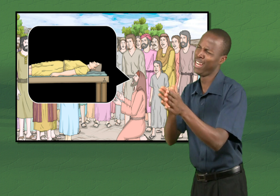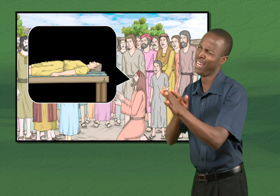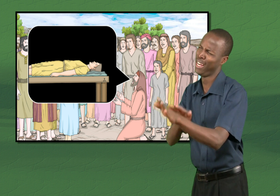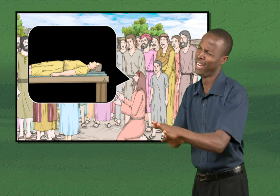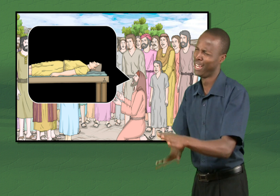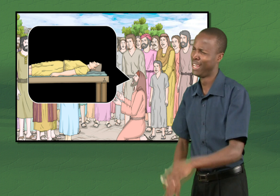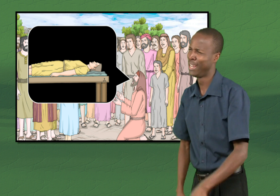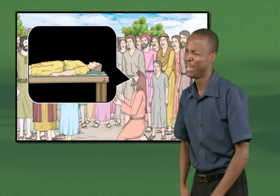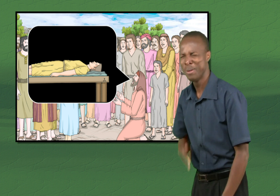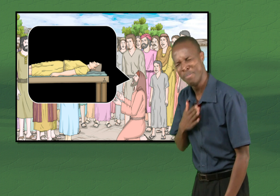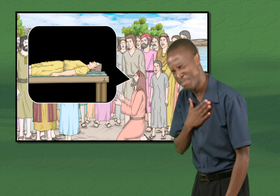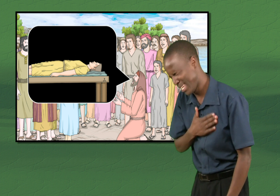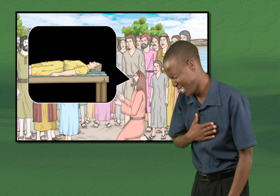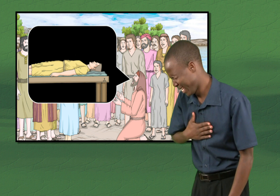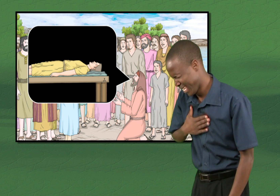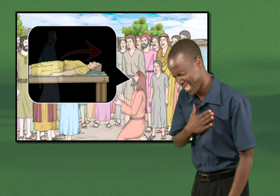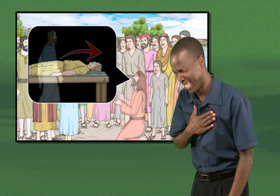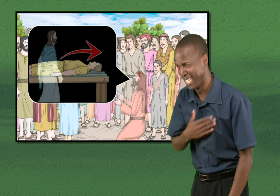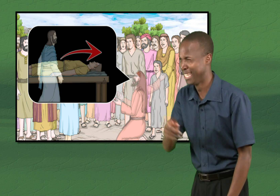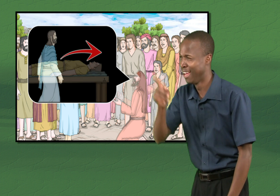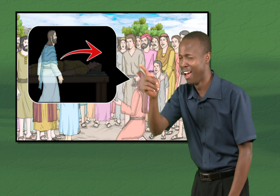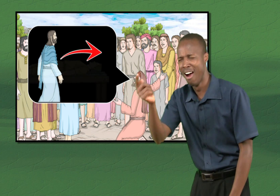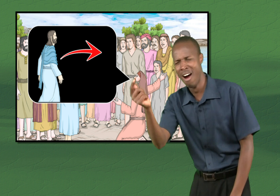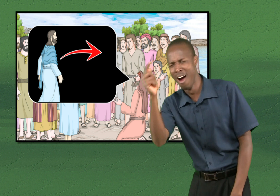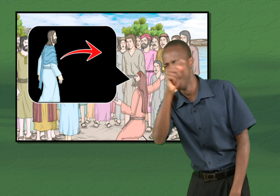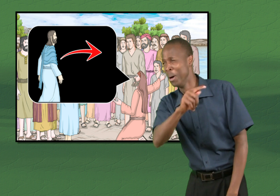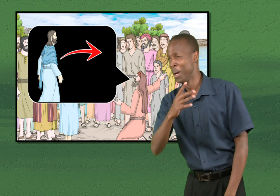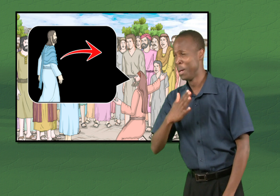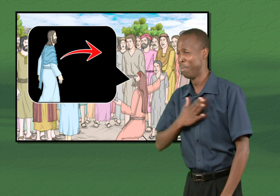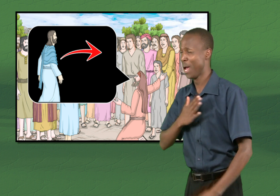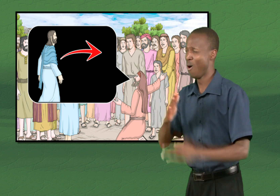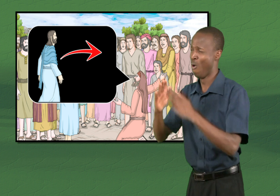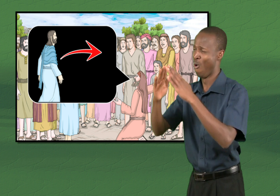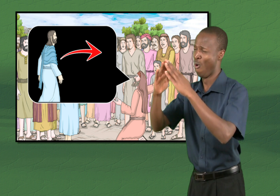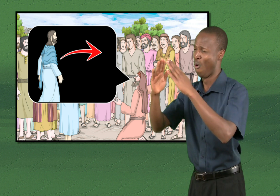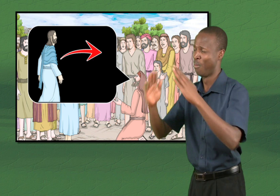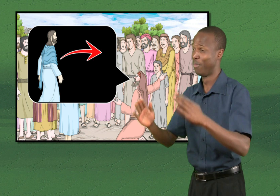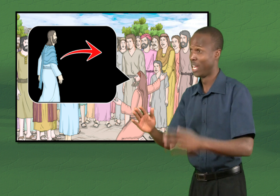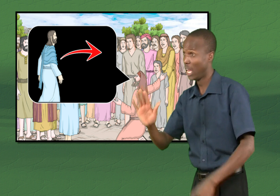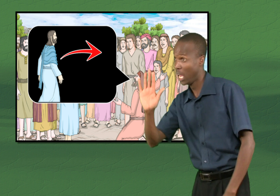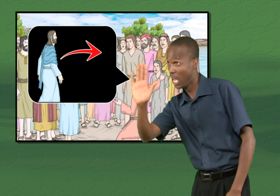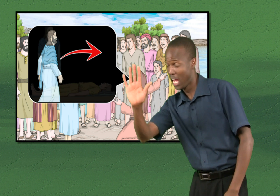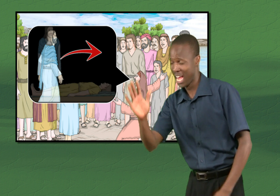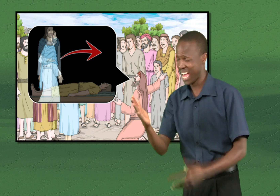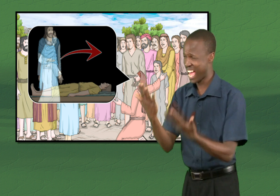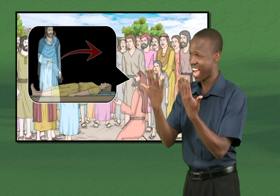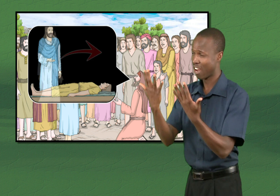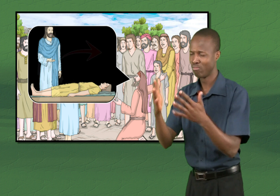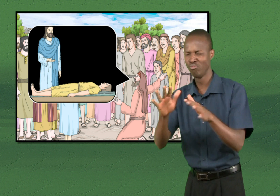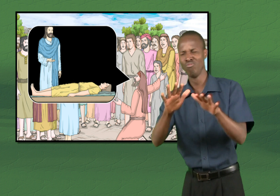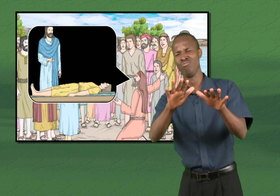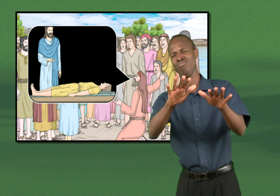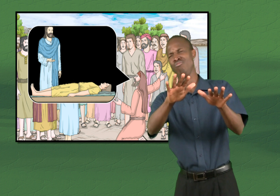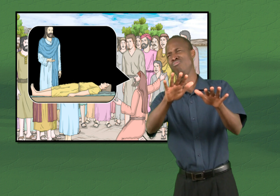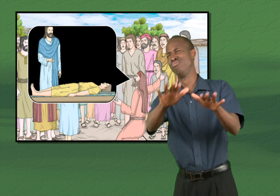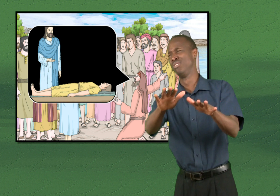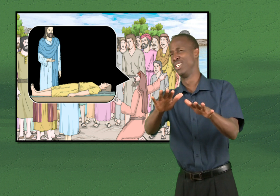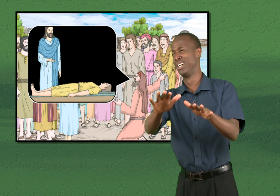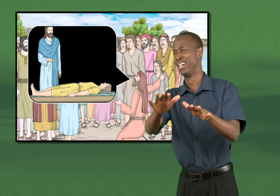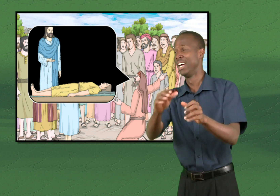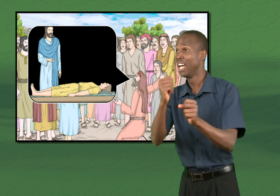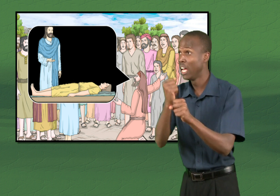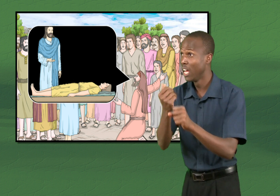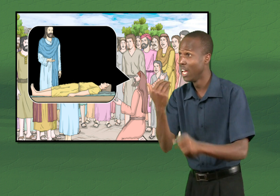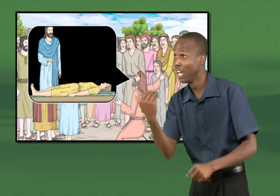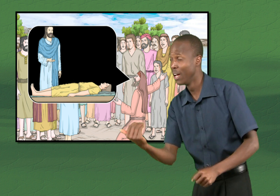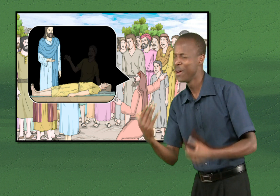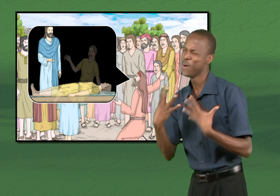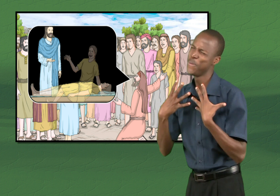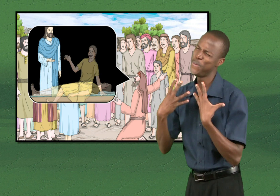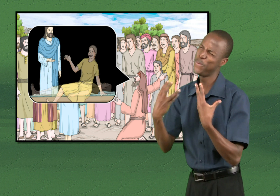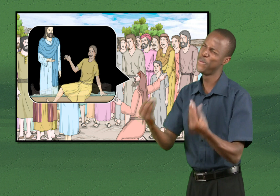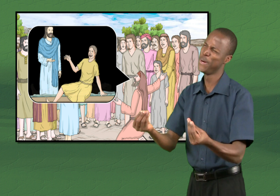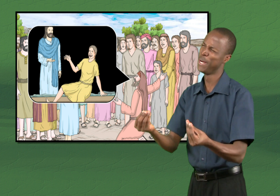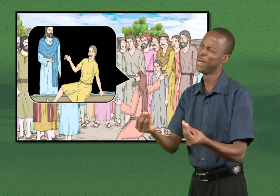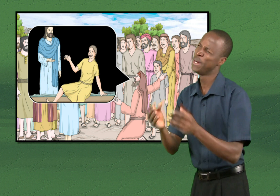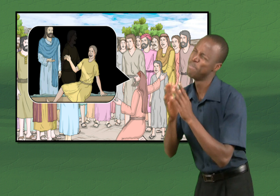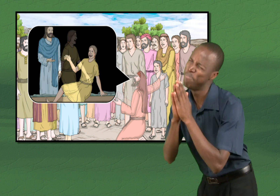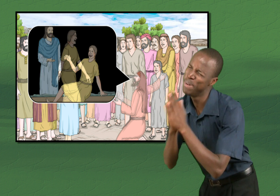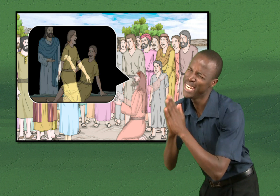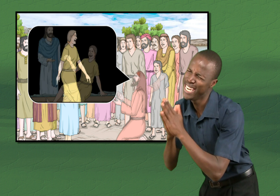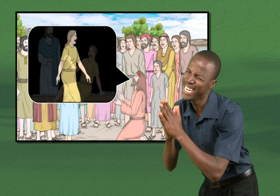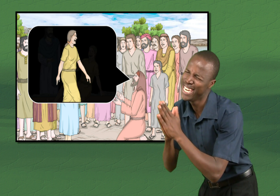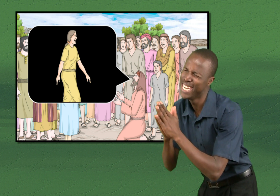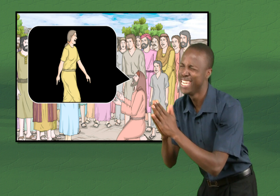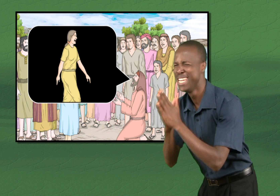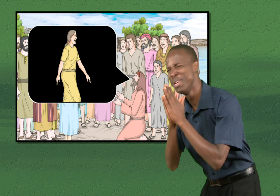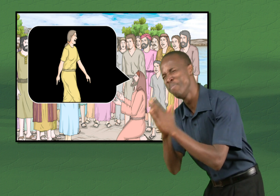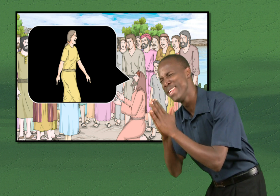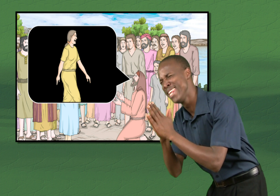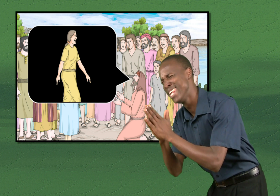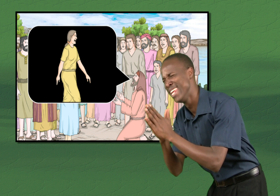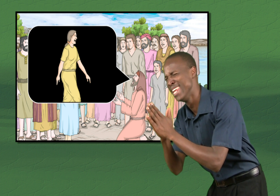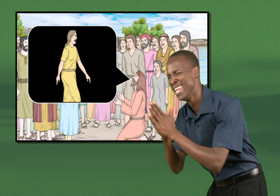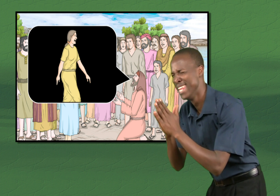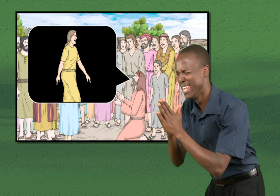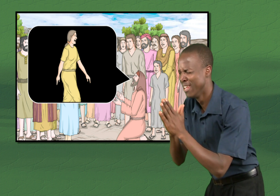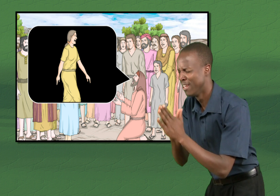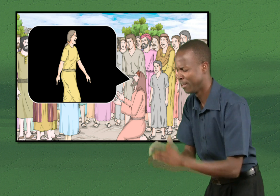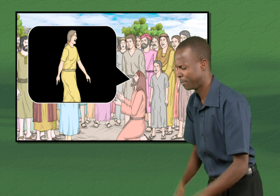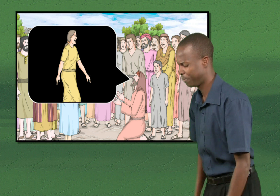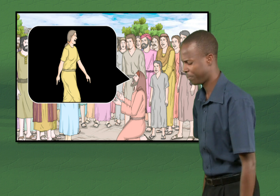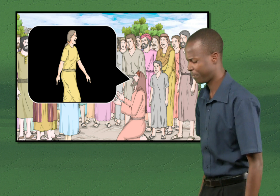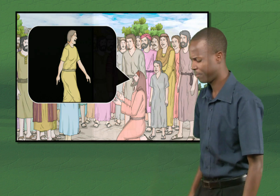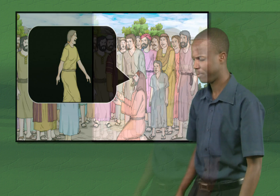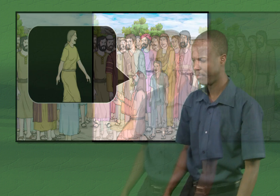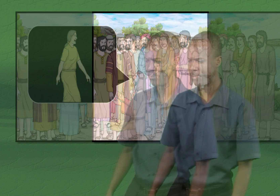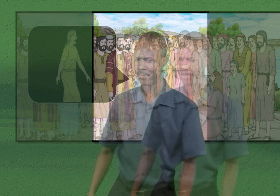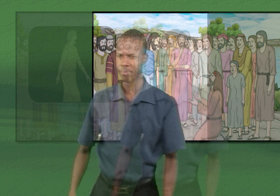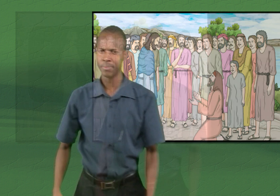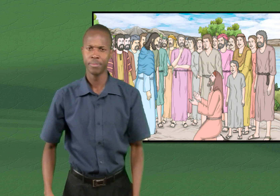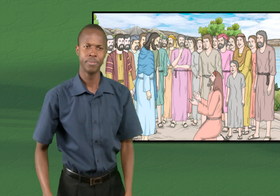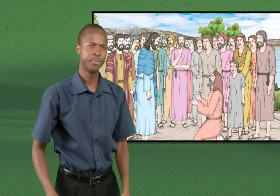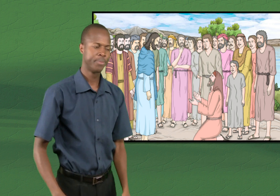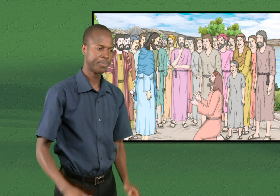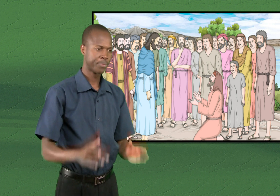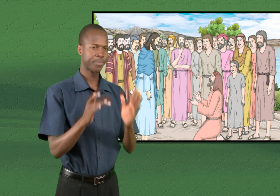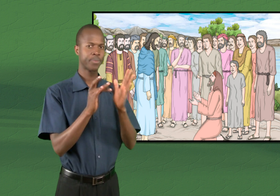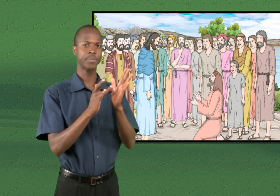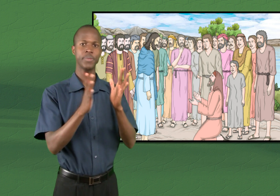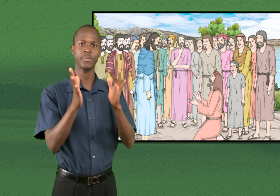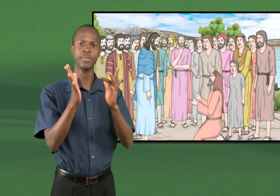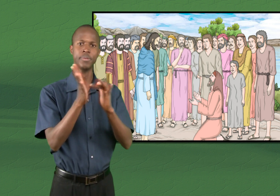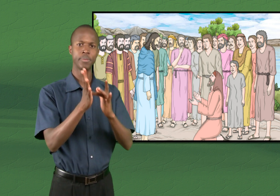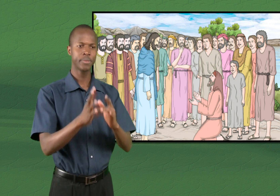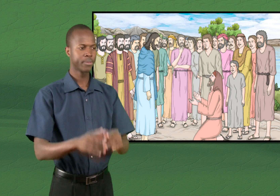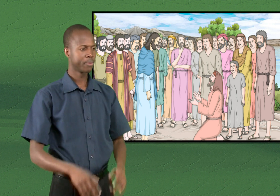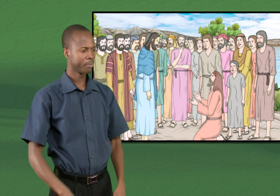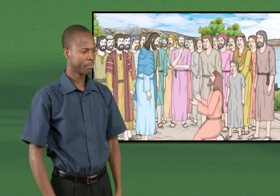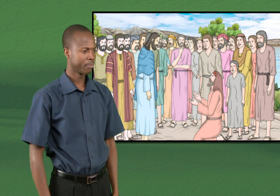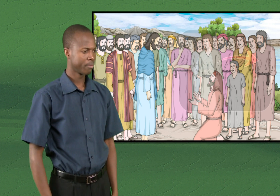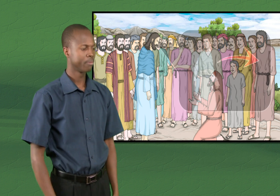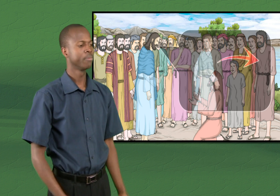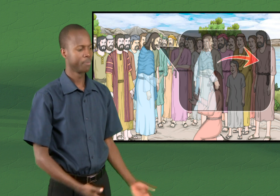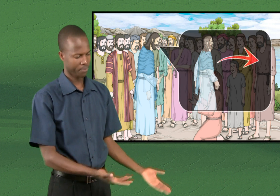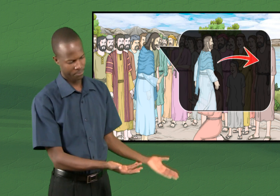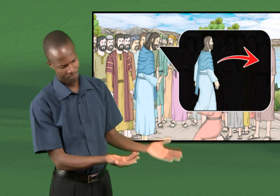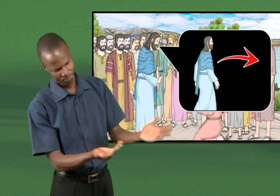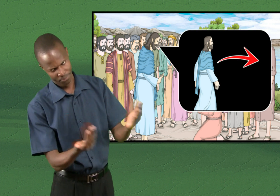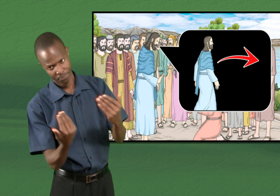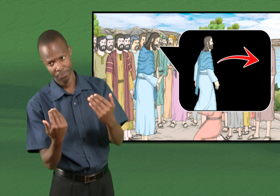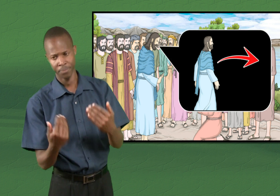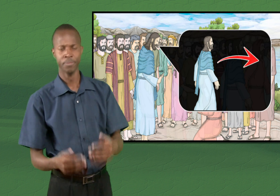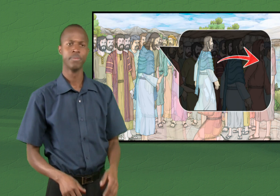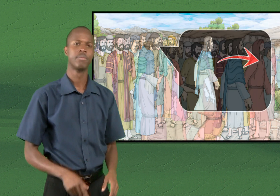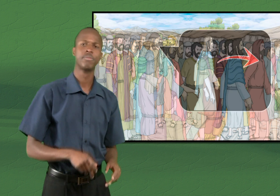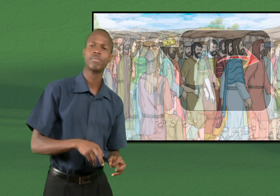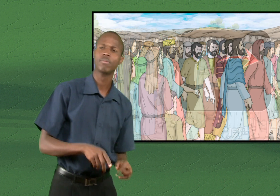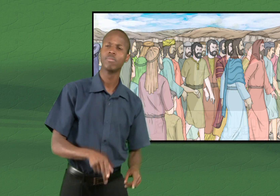Please come and place Your hands on her, so that she will be healed and live.”